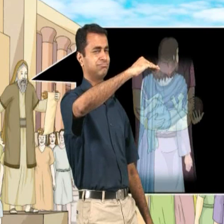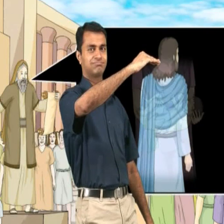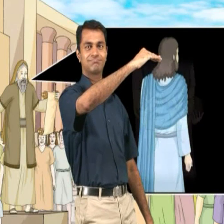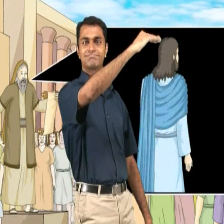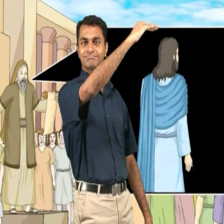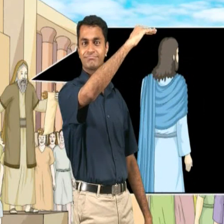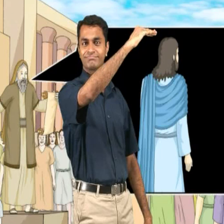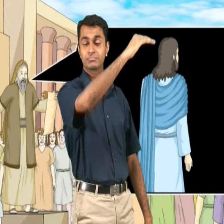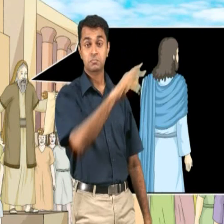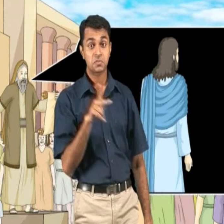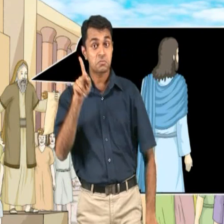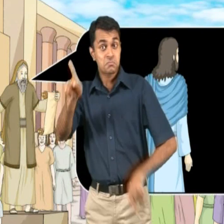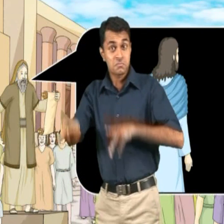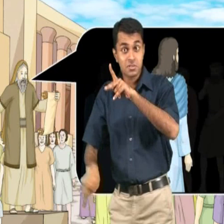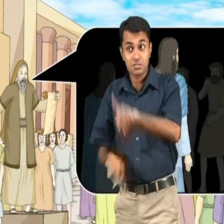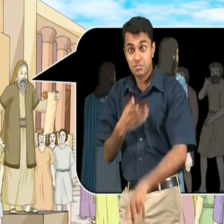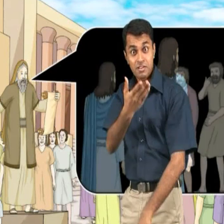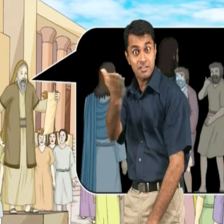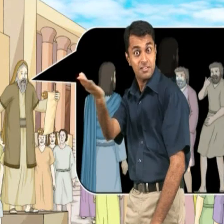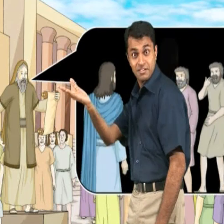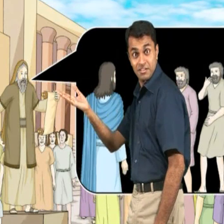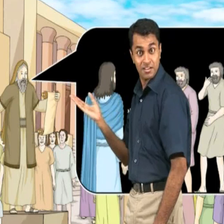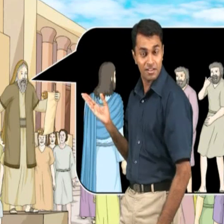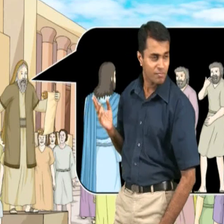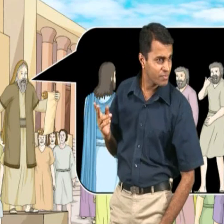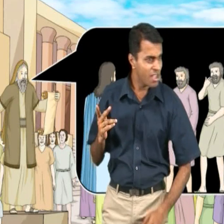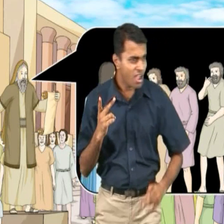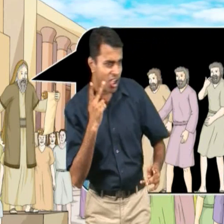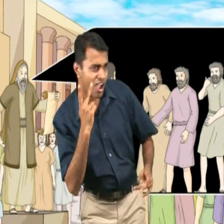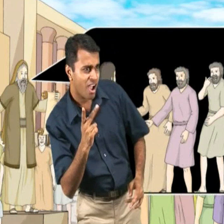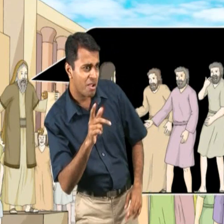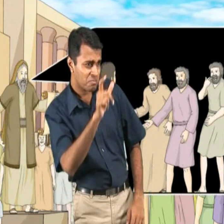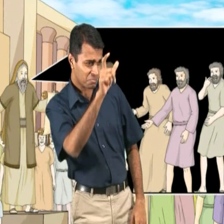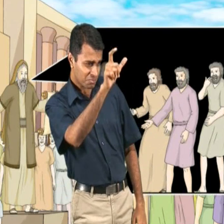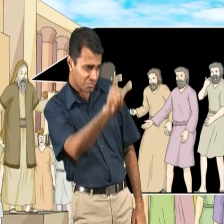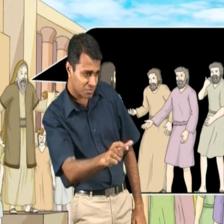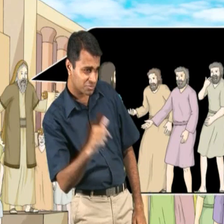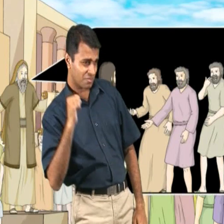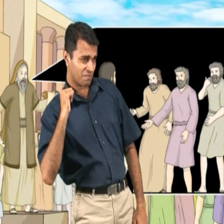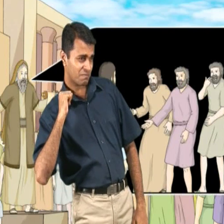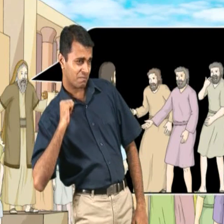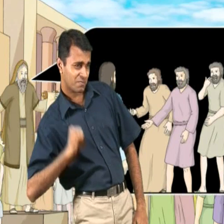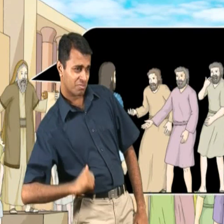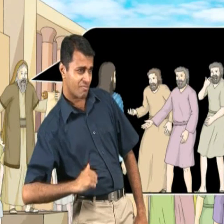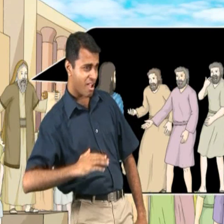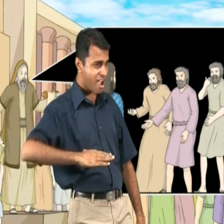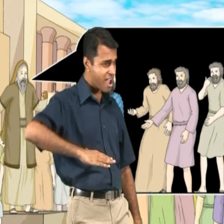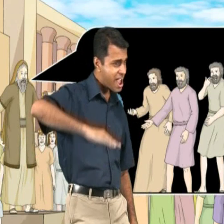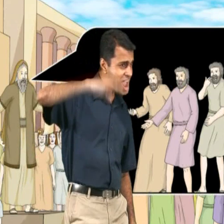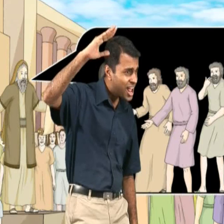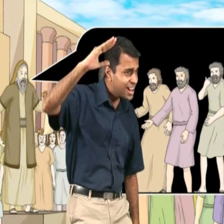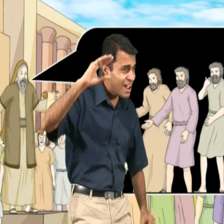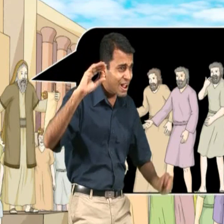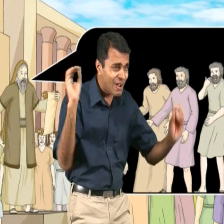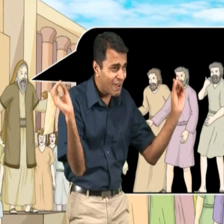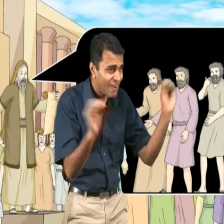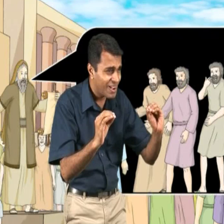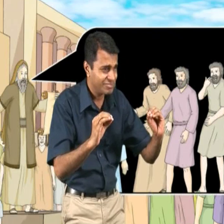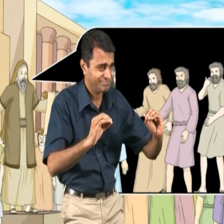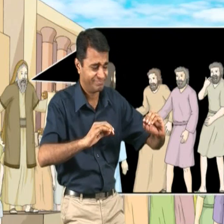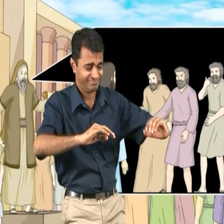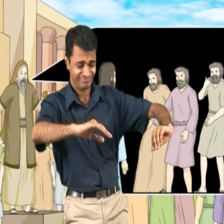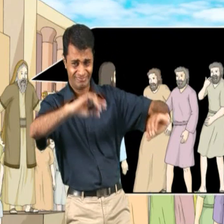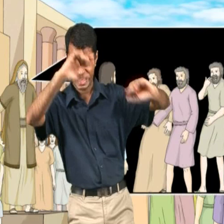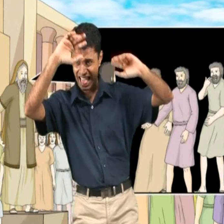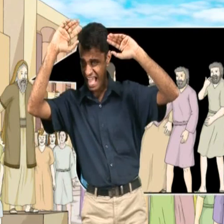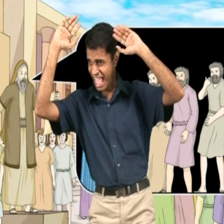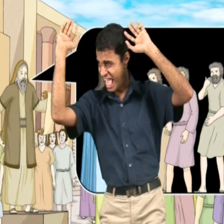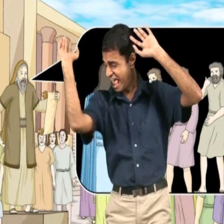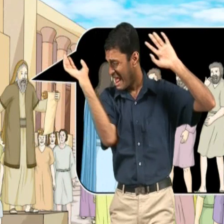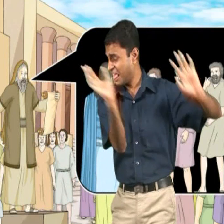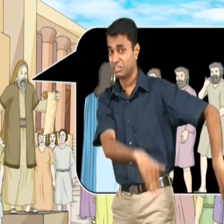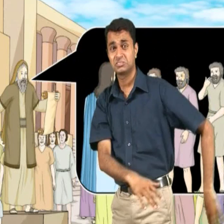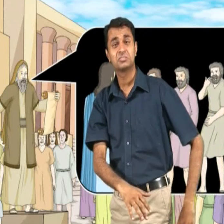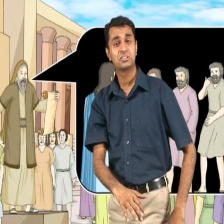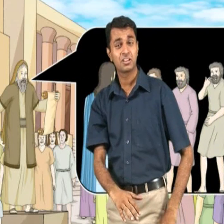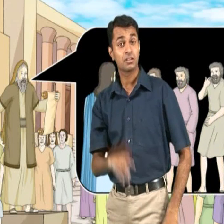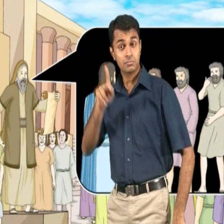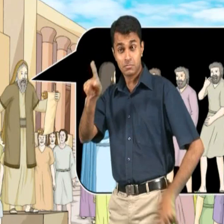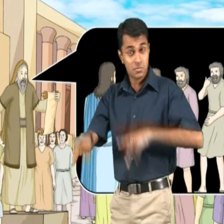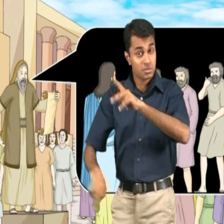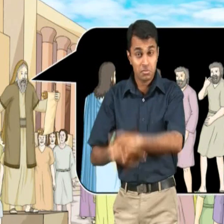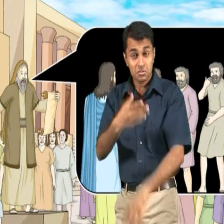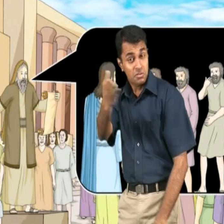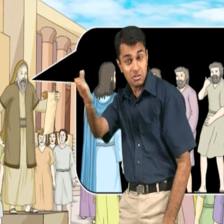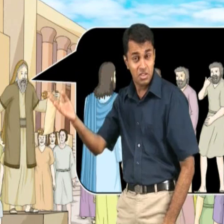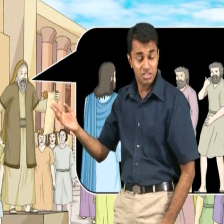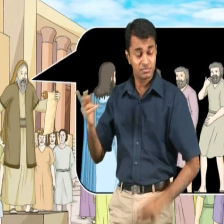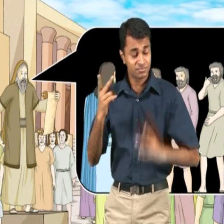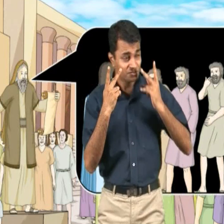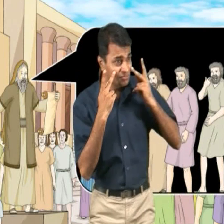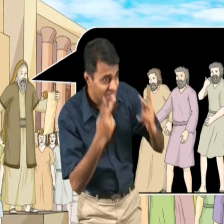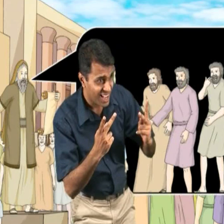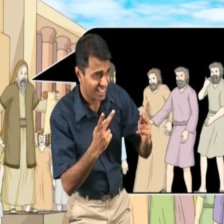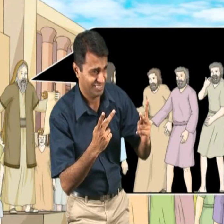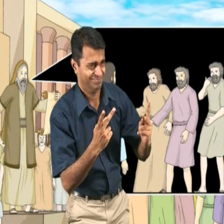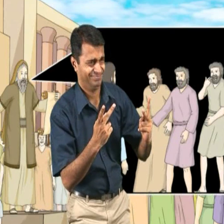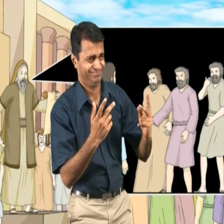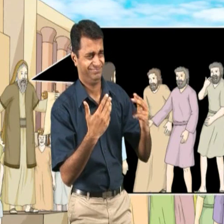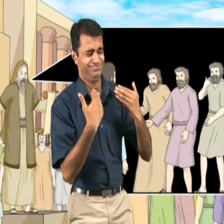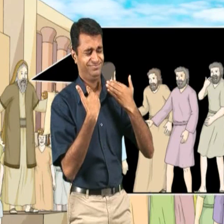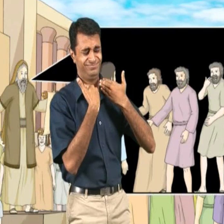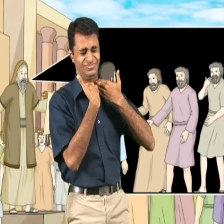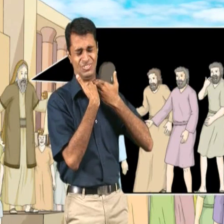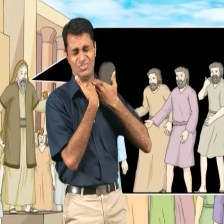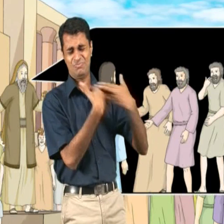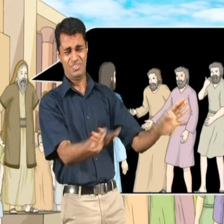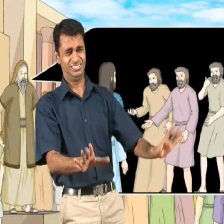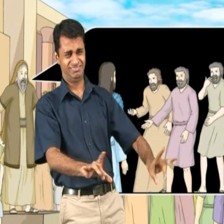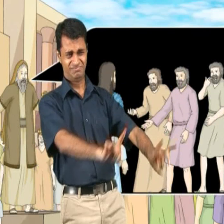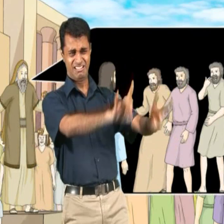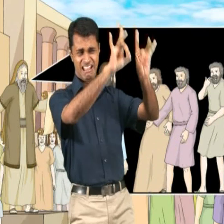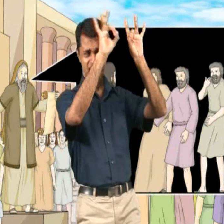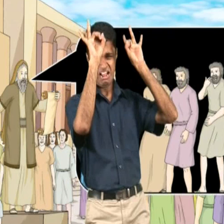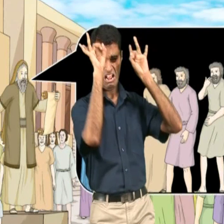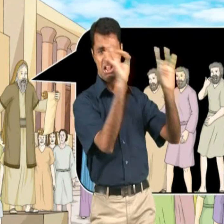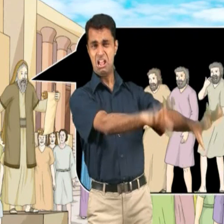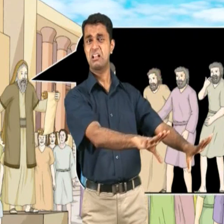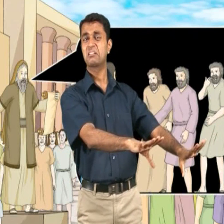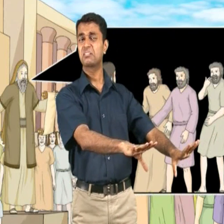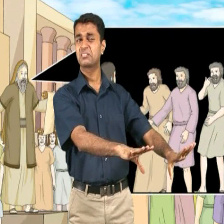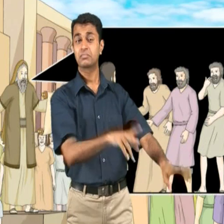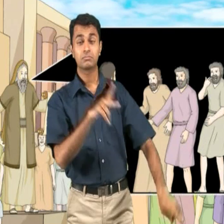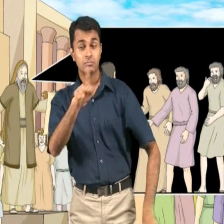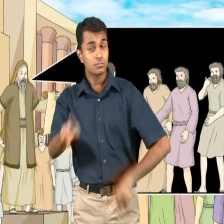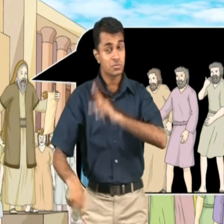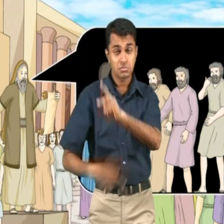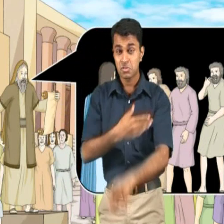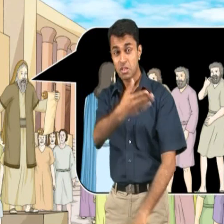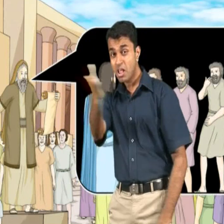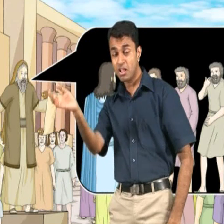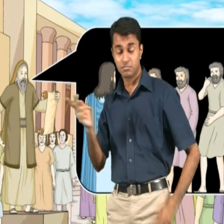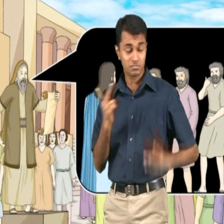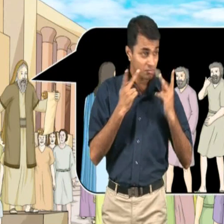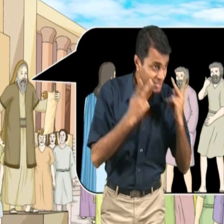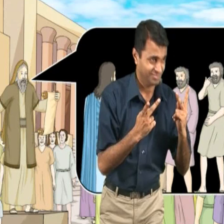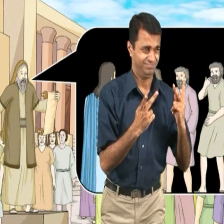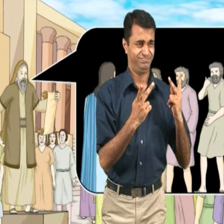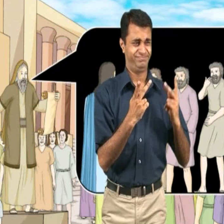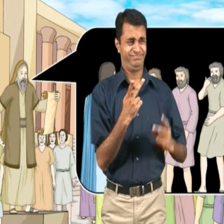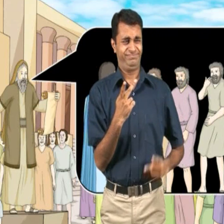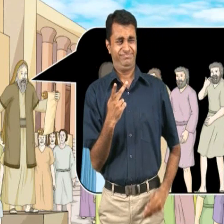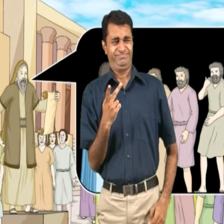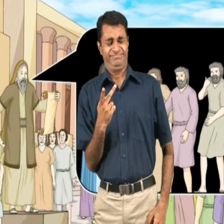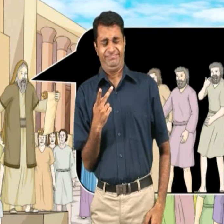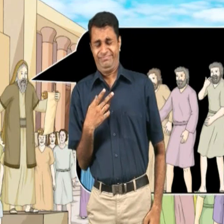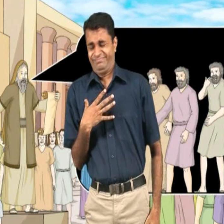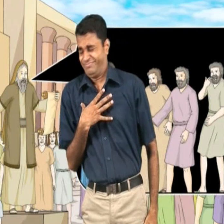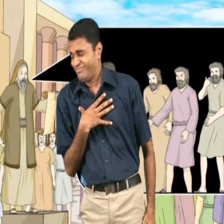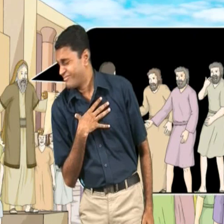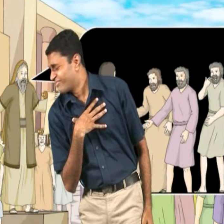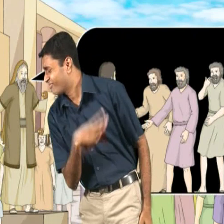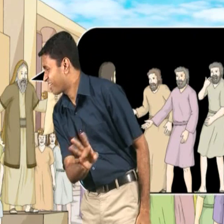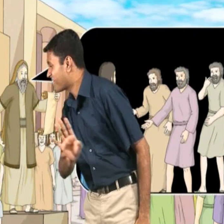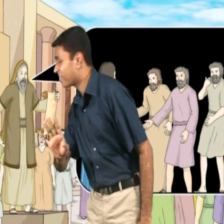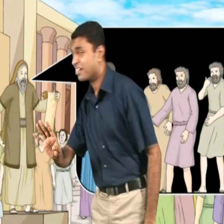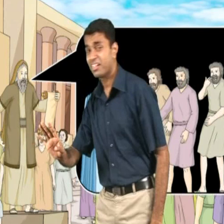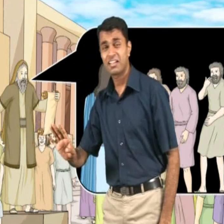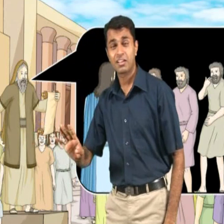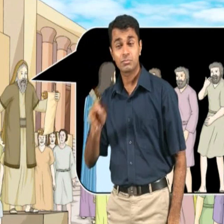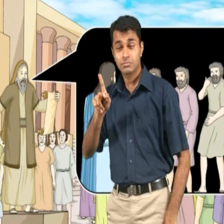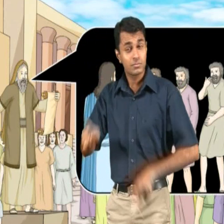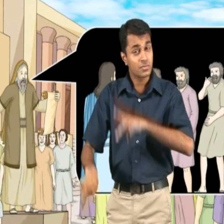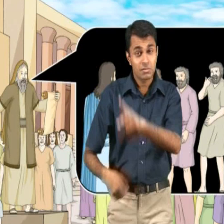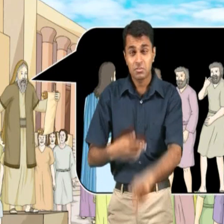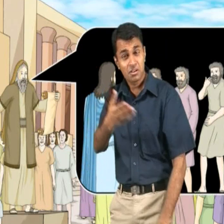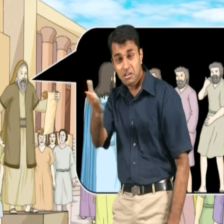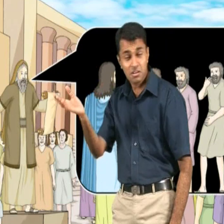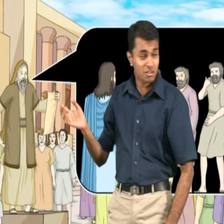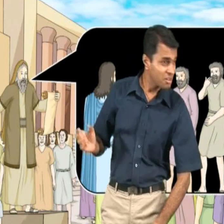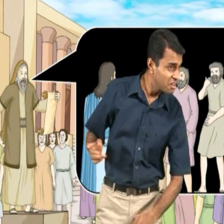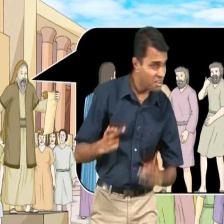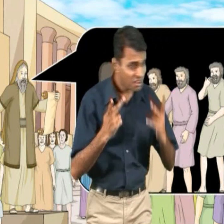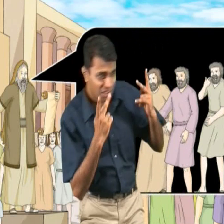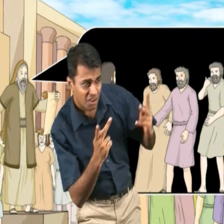He was despised and rejected by men, a man of sorrows, acquainted with grief. Like one from whom men hide their faces, He was despised, and we esteemed Him not. Surely He took on our infirmities and carried our sorrows;